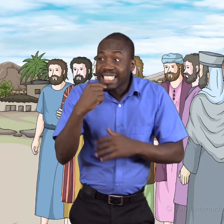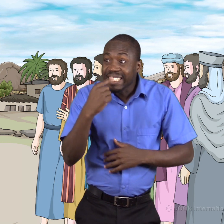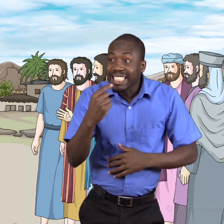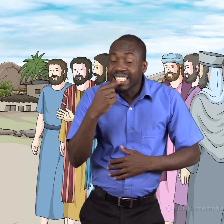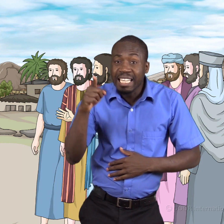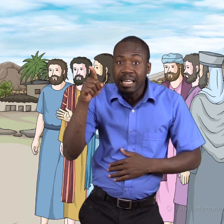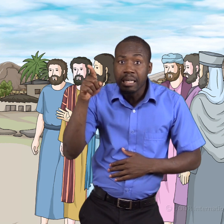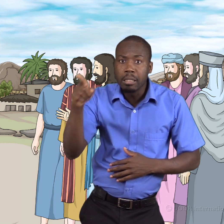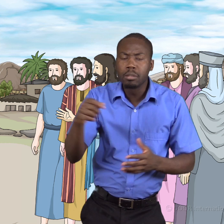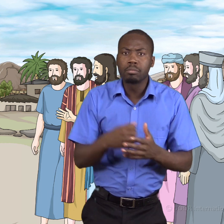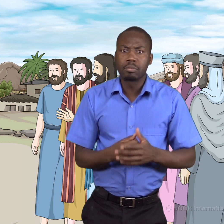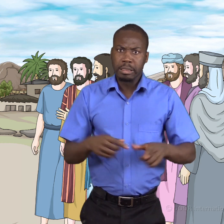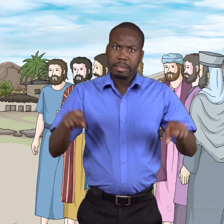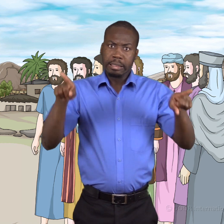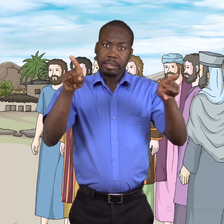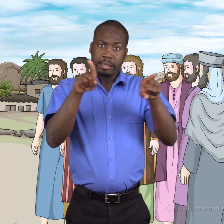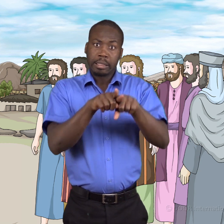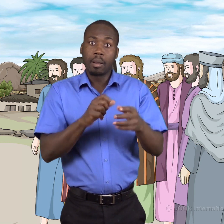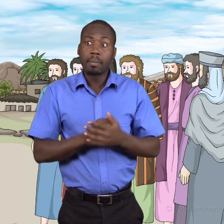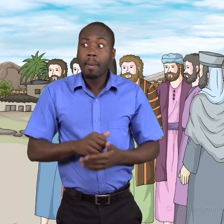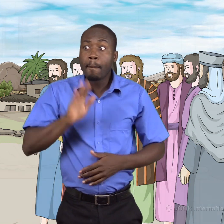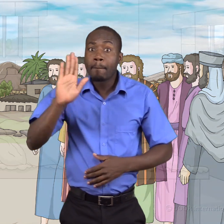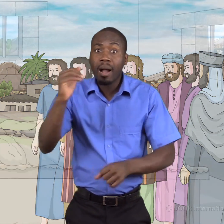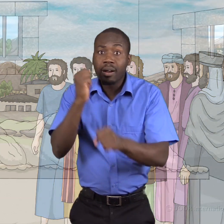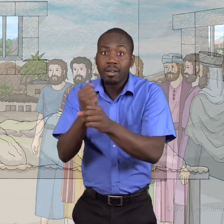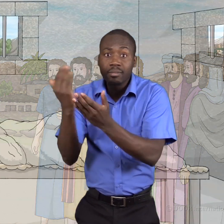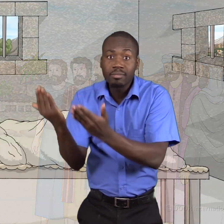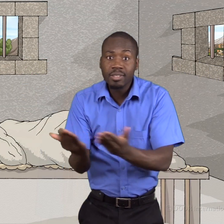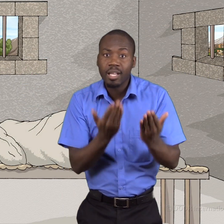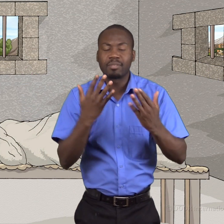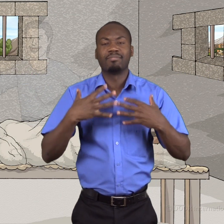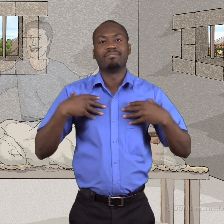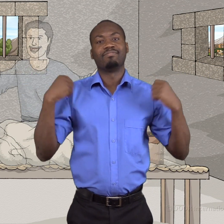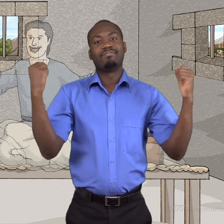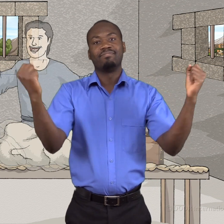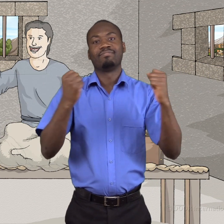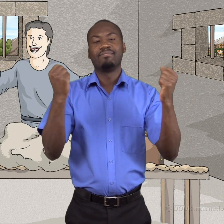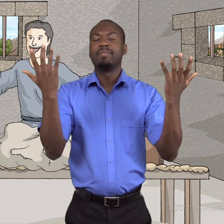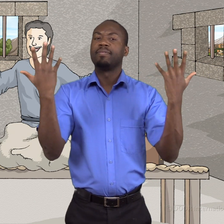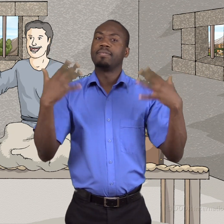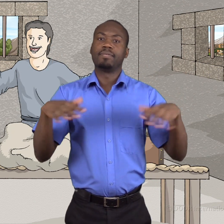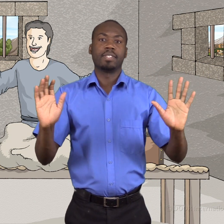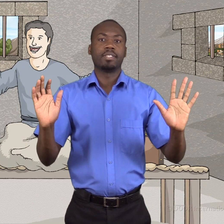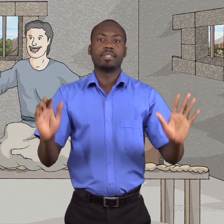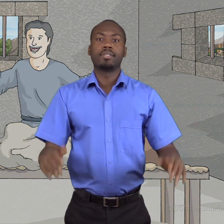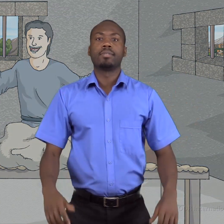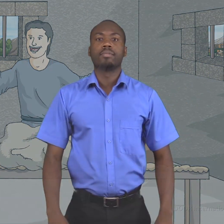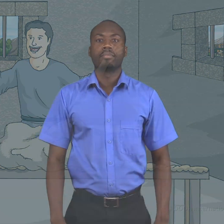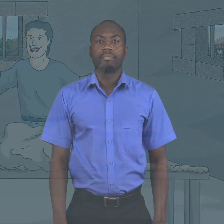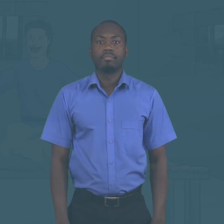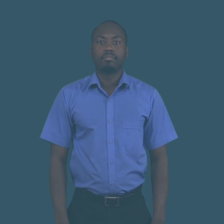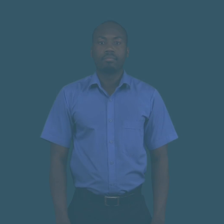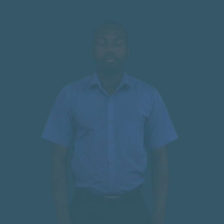And his servant was healed at that very hour.